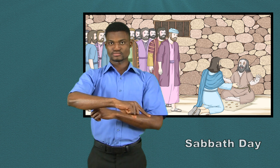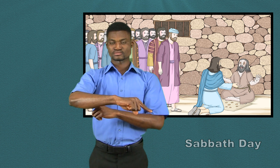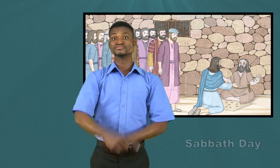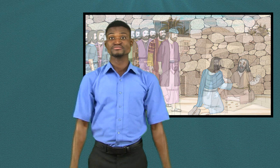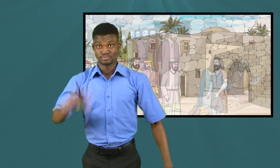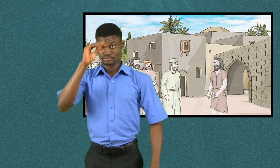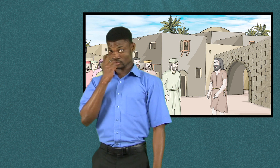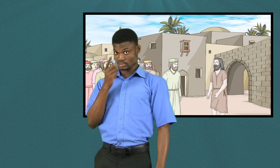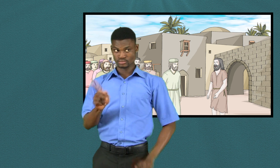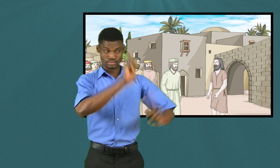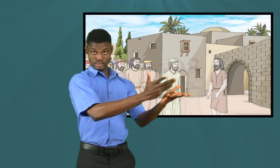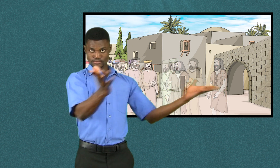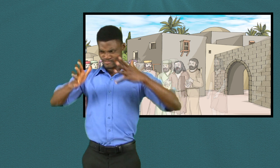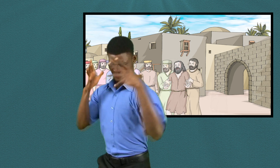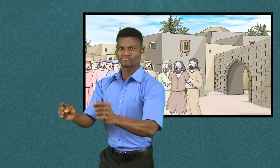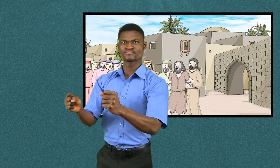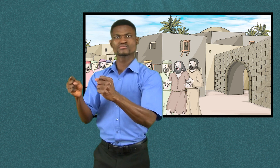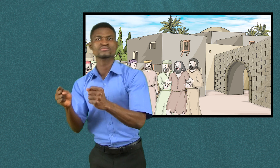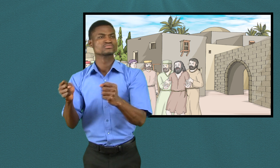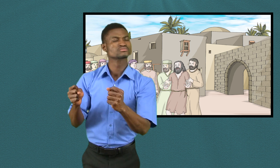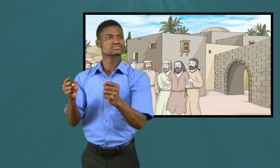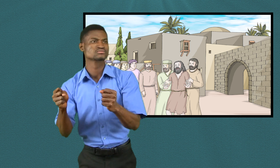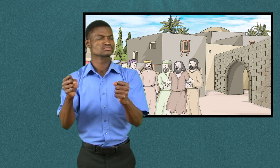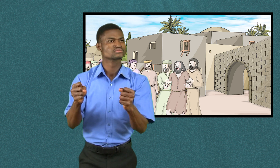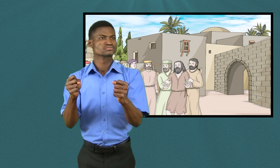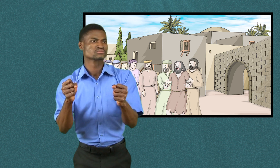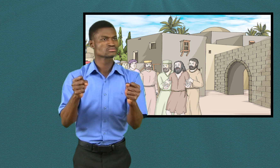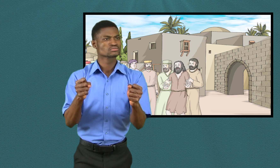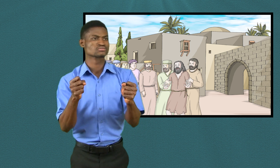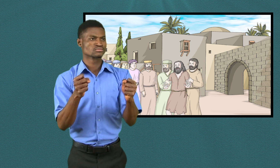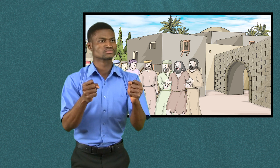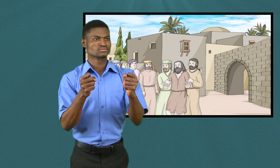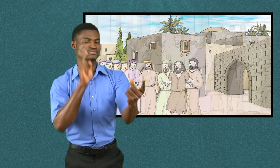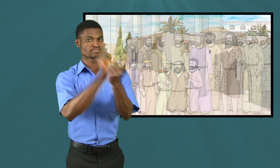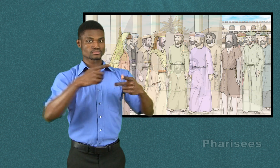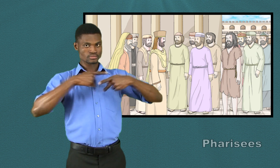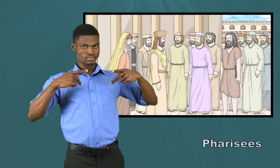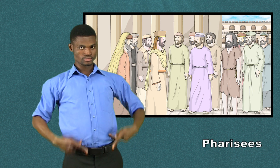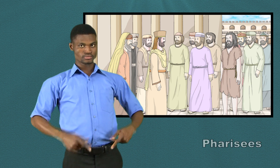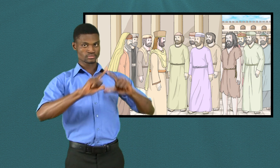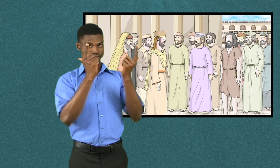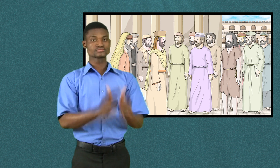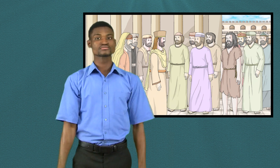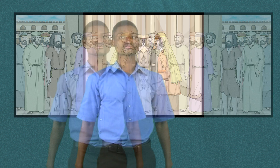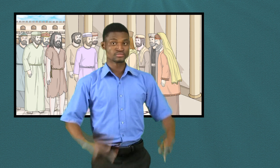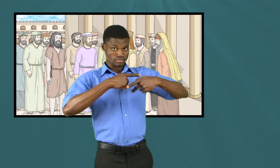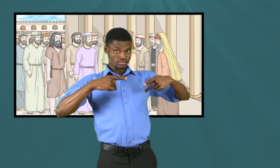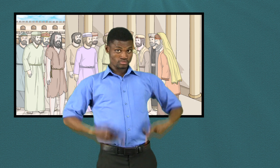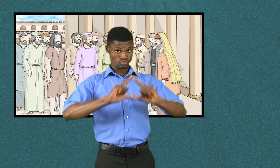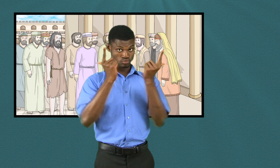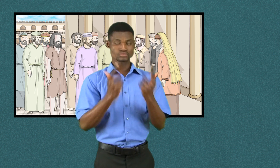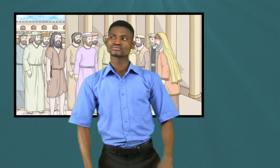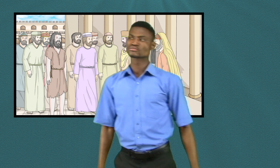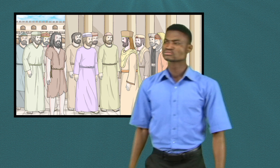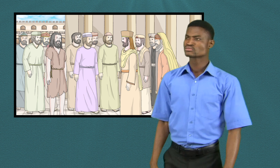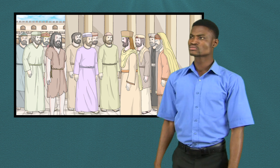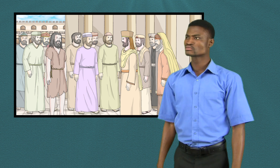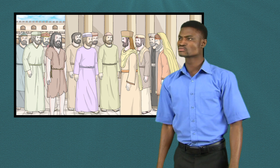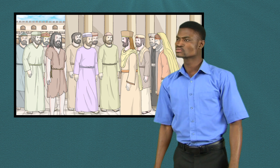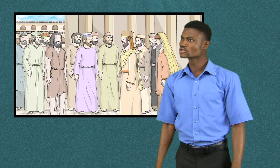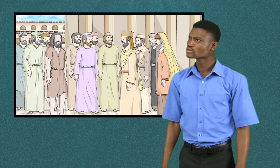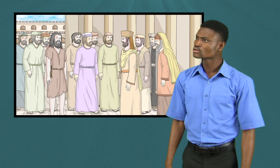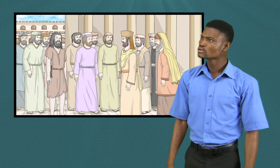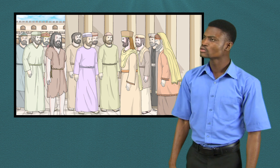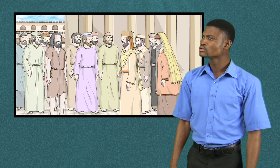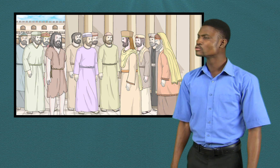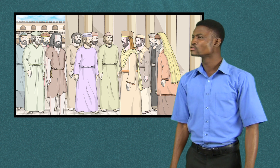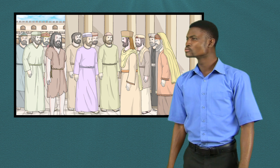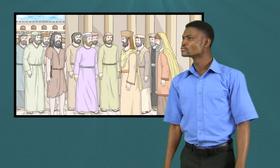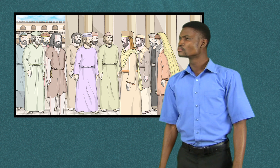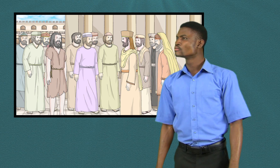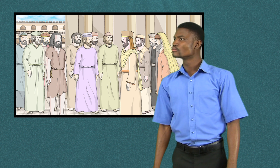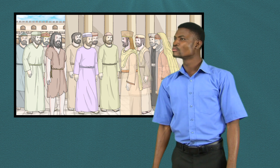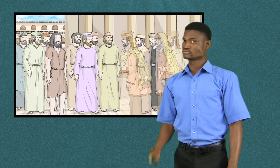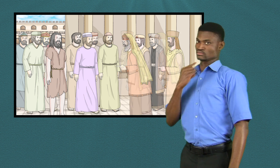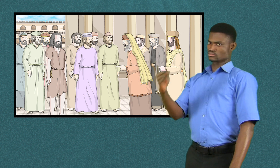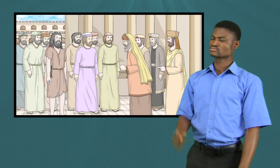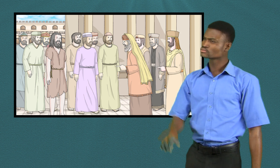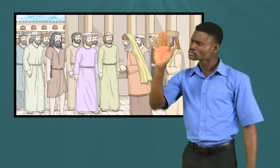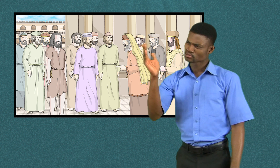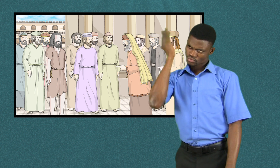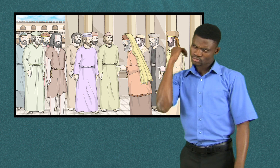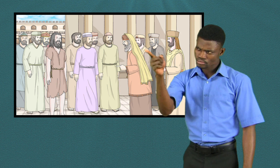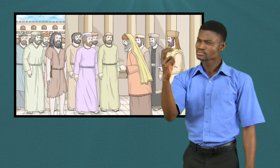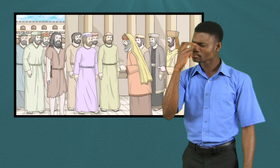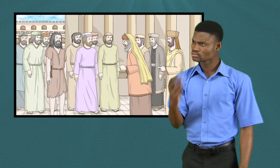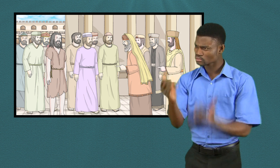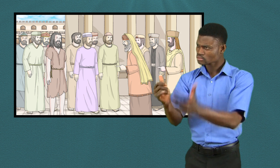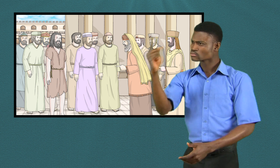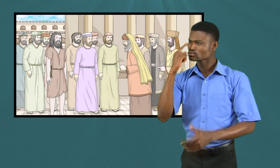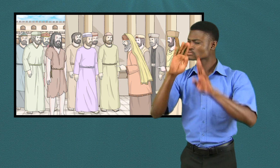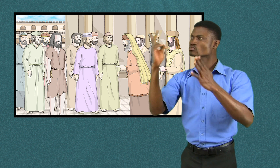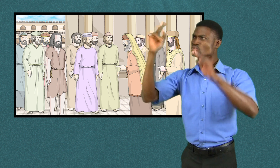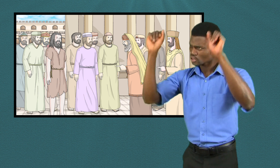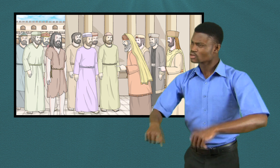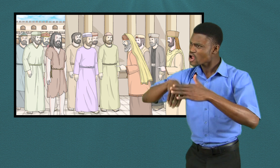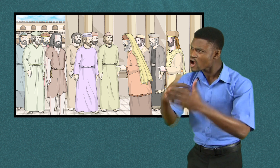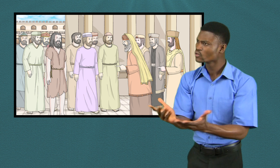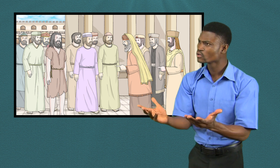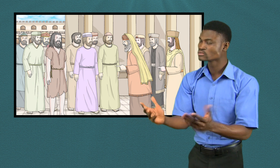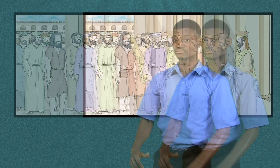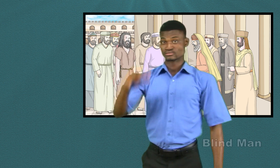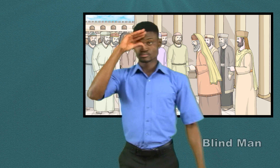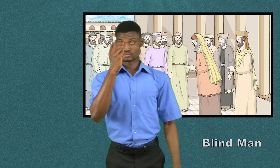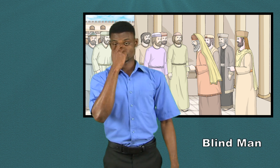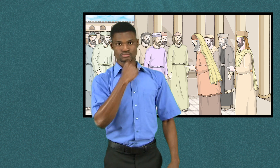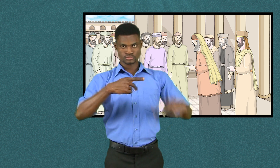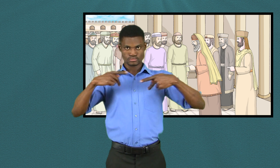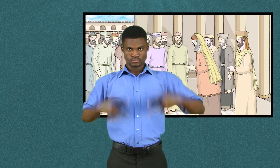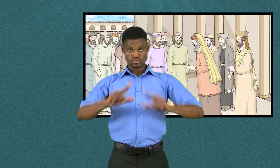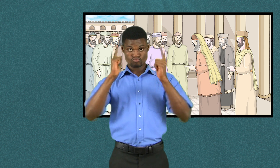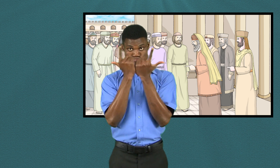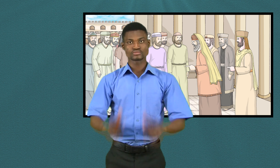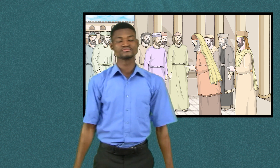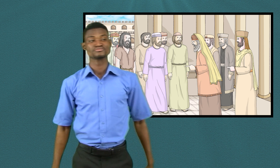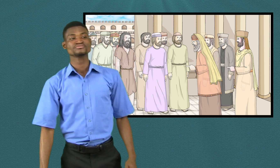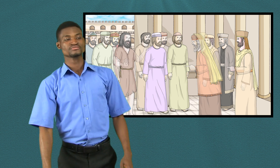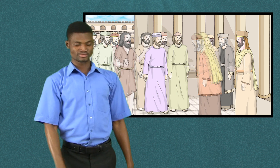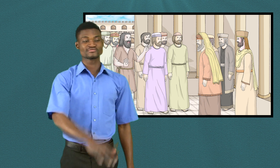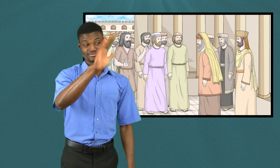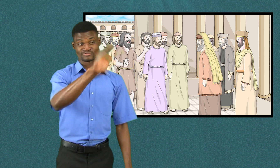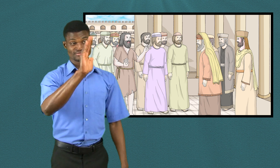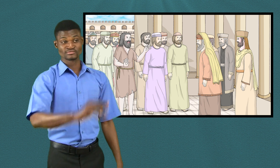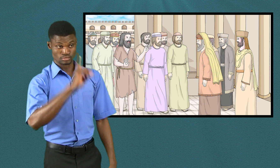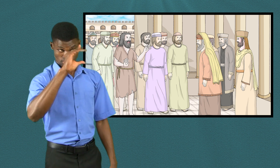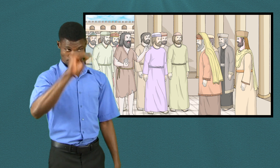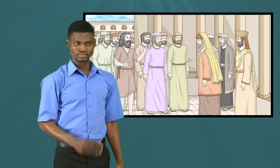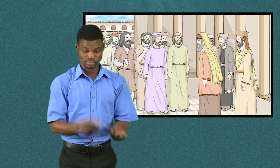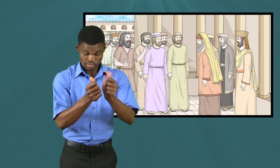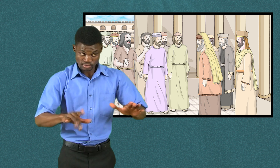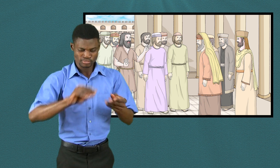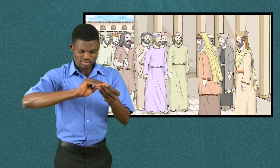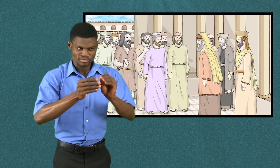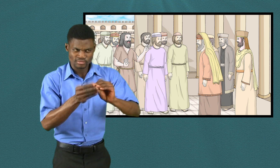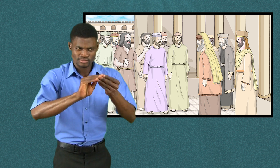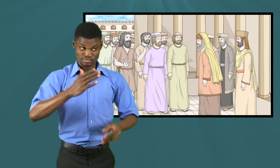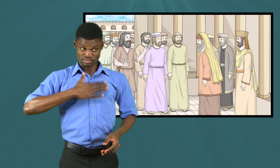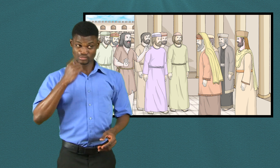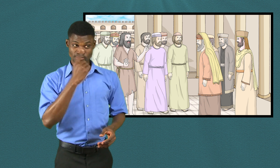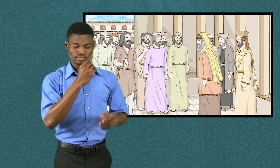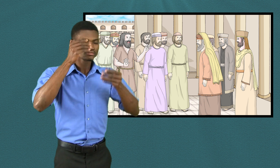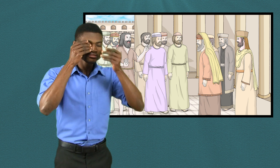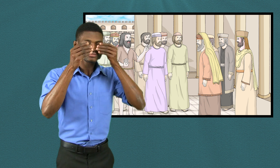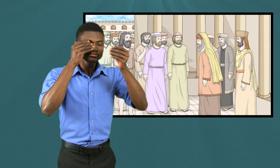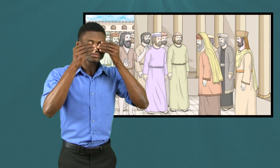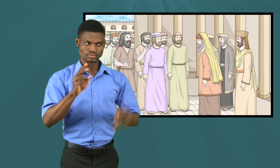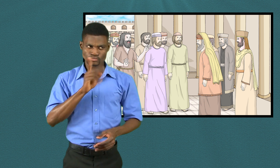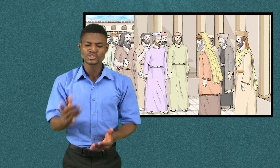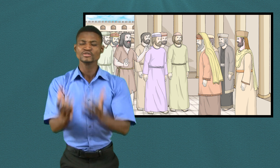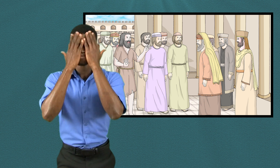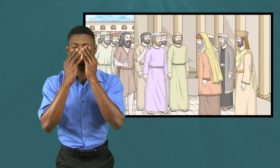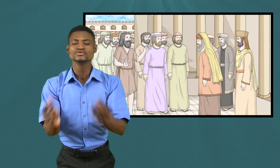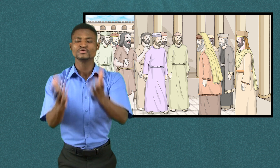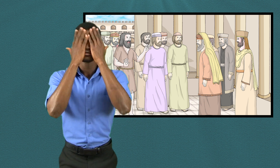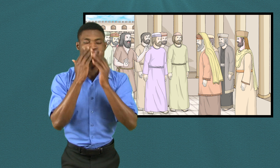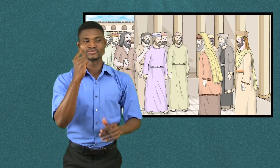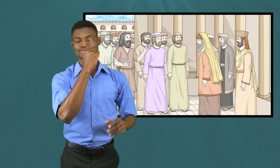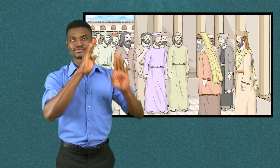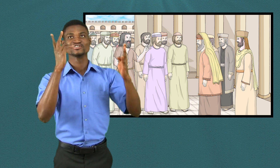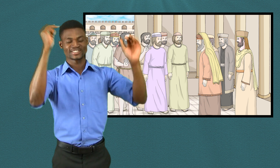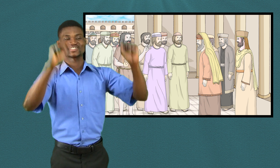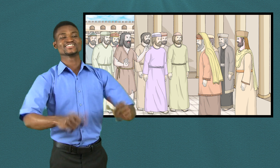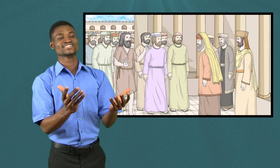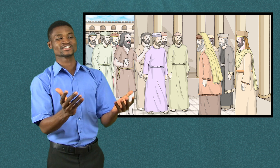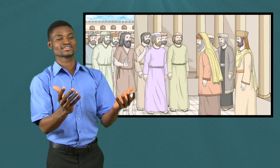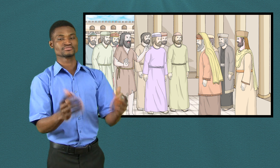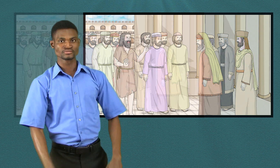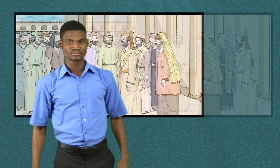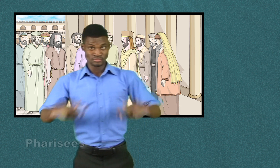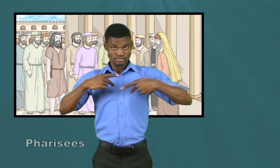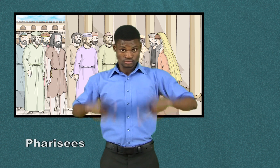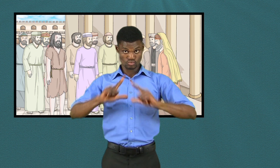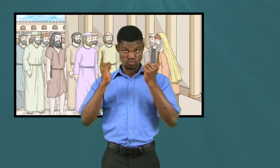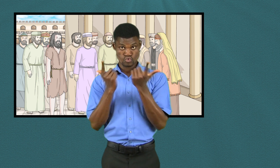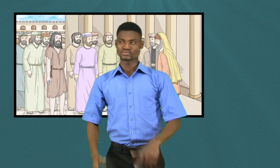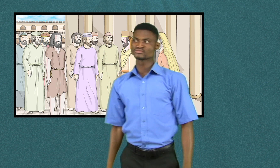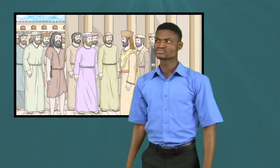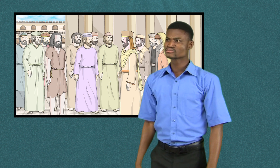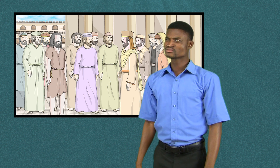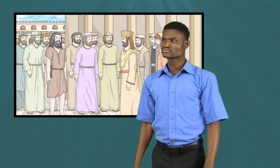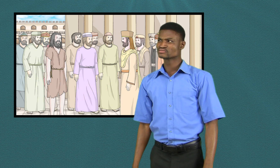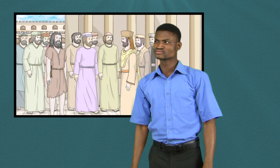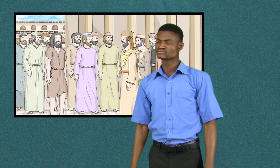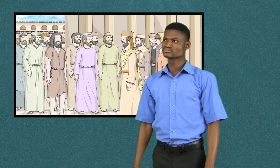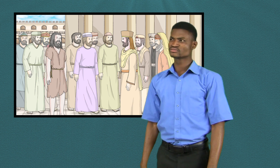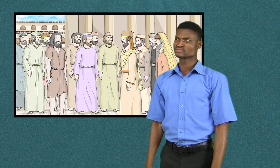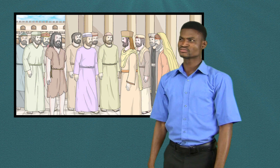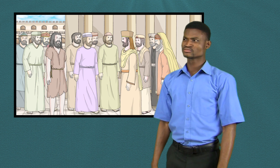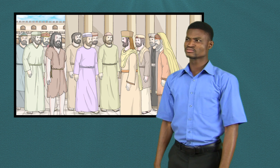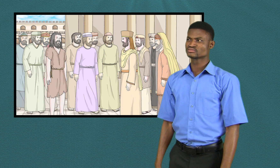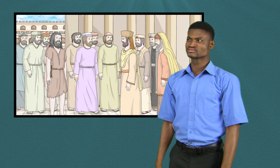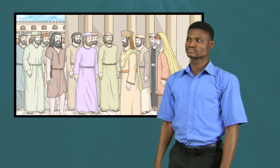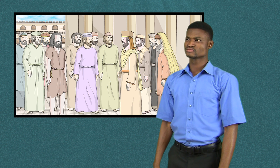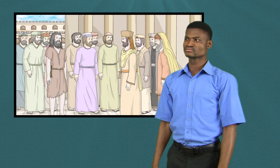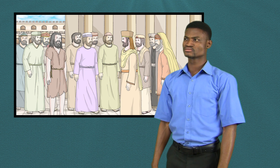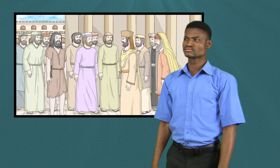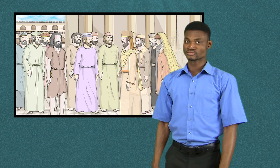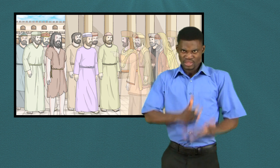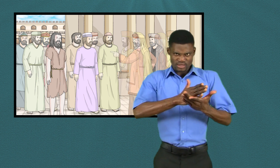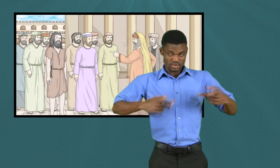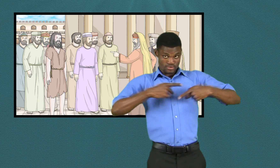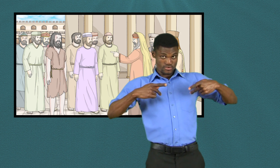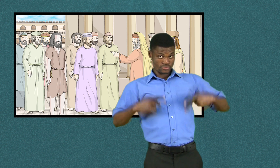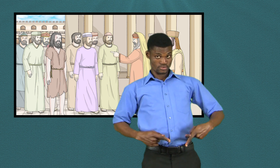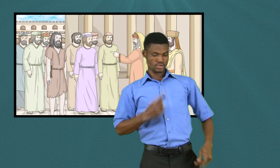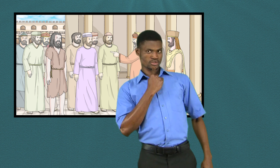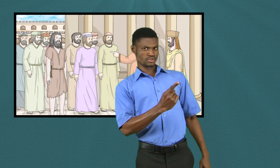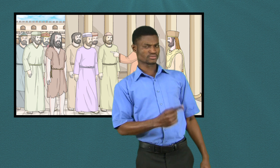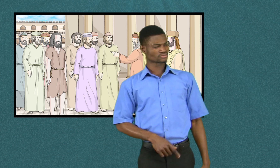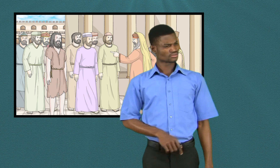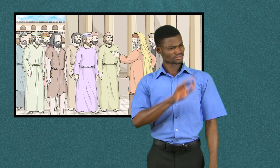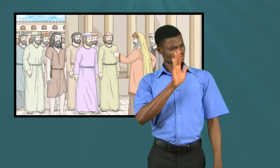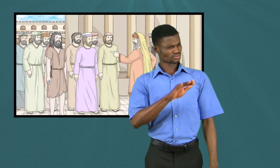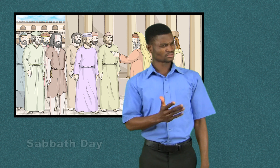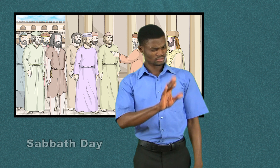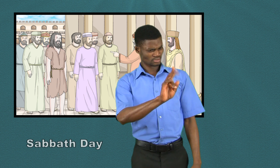Now the day on which Jesus had made the mud and opened his eyes was a Sabbath. So the Pharisees also asked him how he had received his sight. The man answered, “He put mud on my eyes, and I washed, and now I can see.”